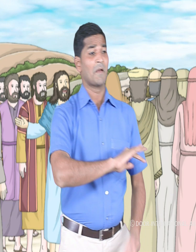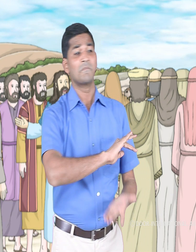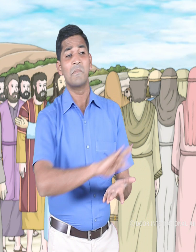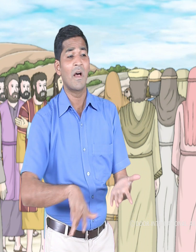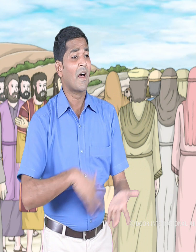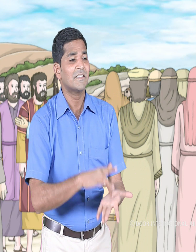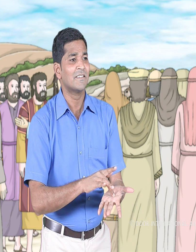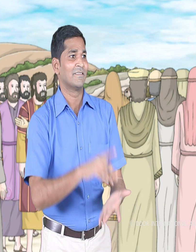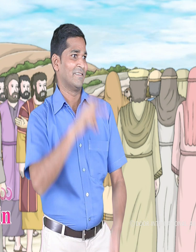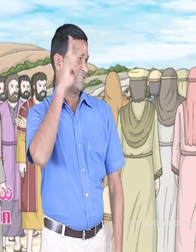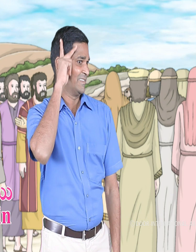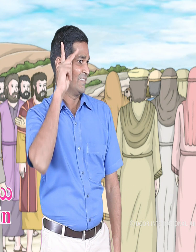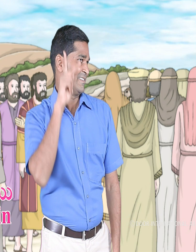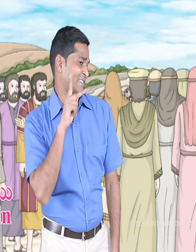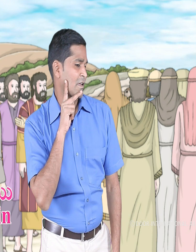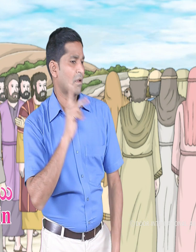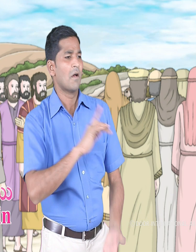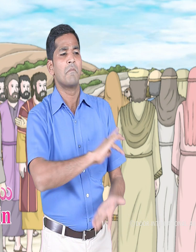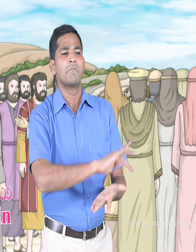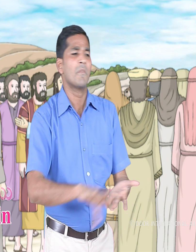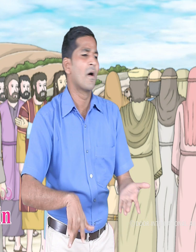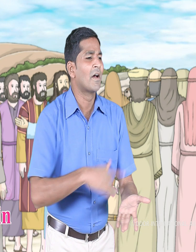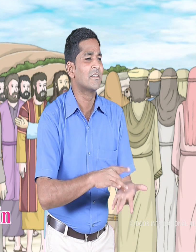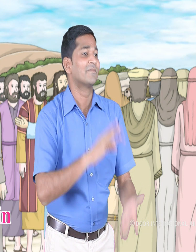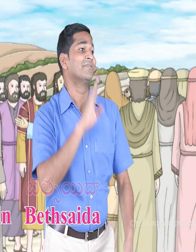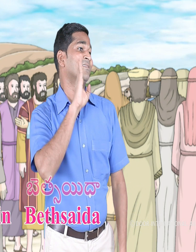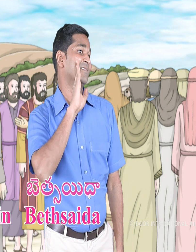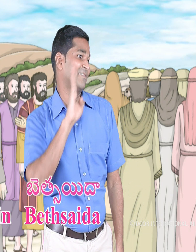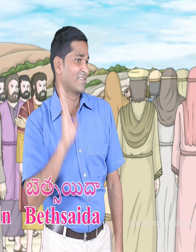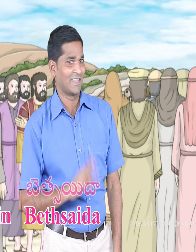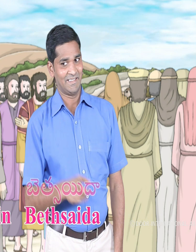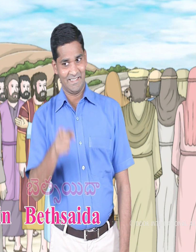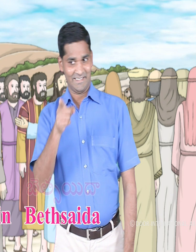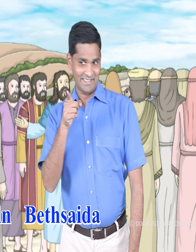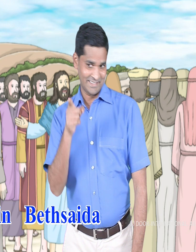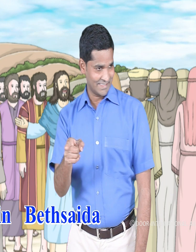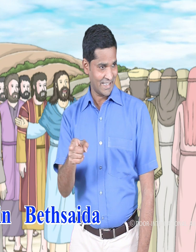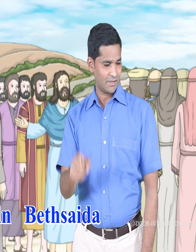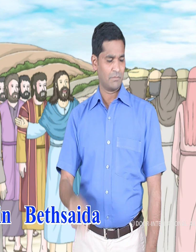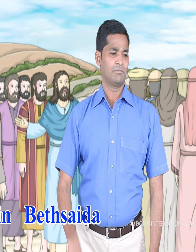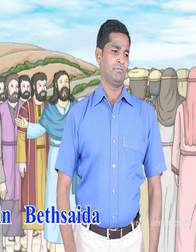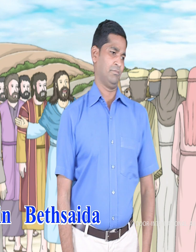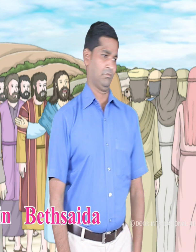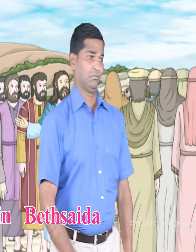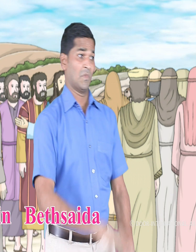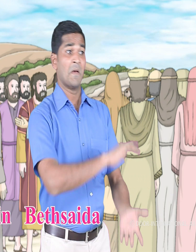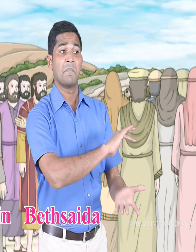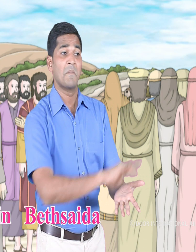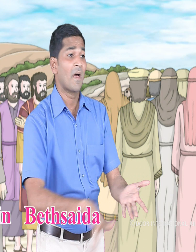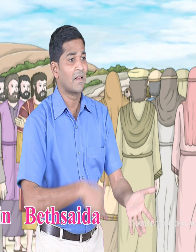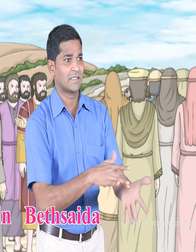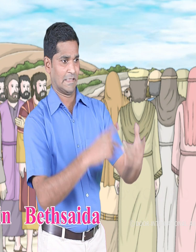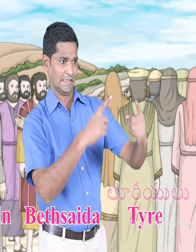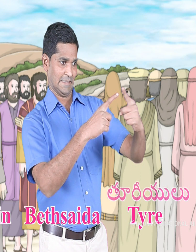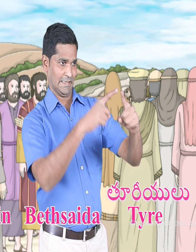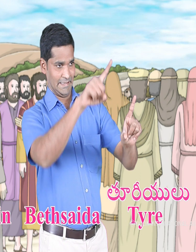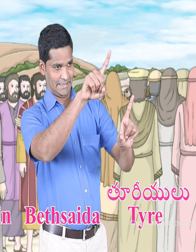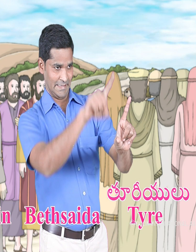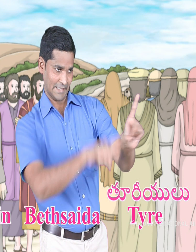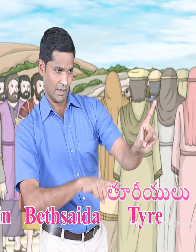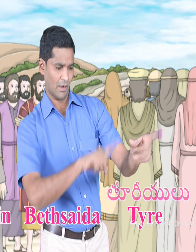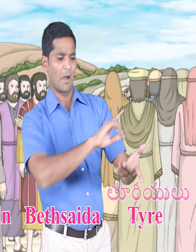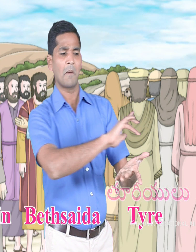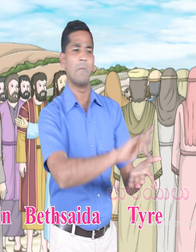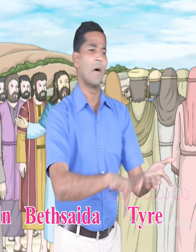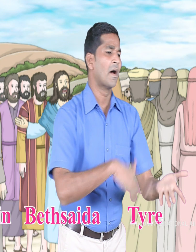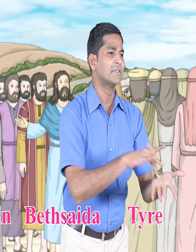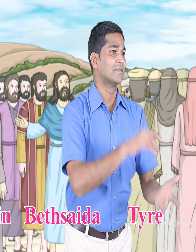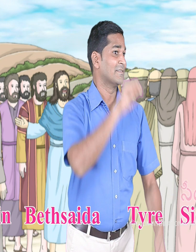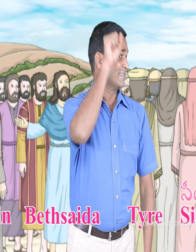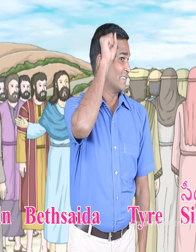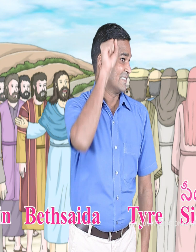Woe to you, Chorazin! Woe to you, Bethsaida!